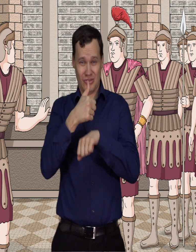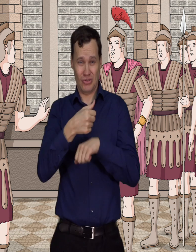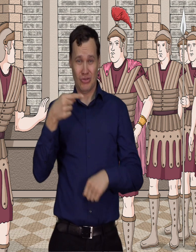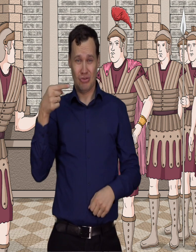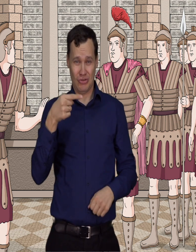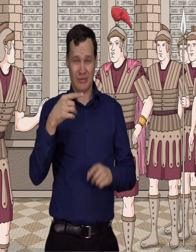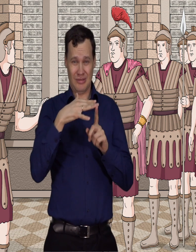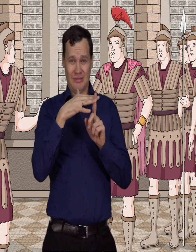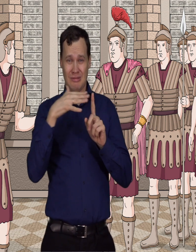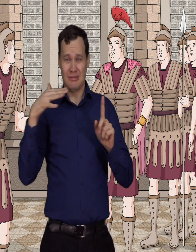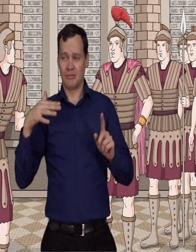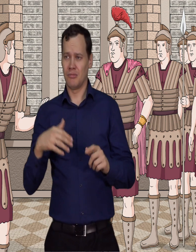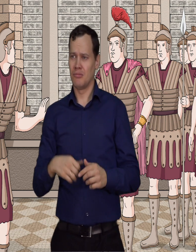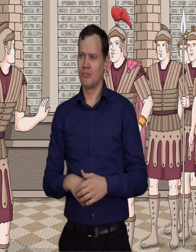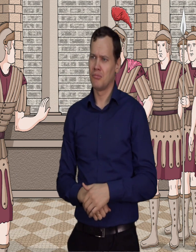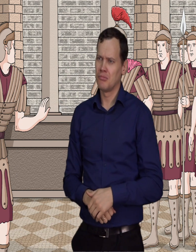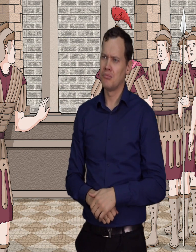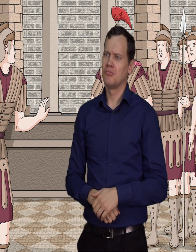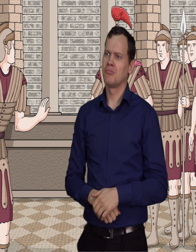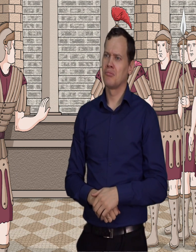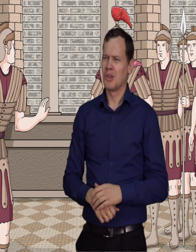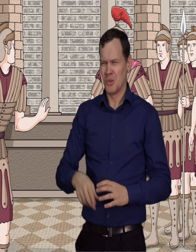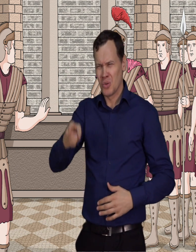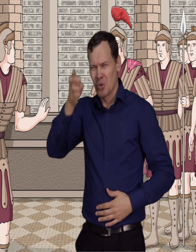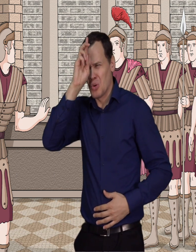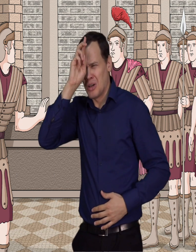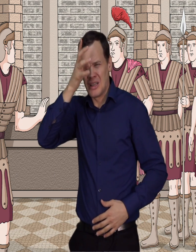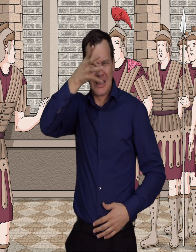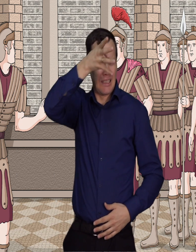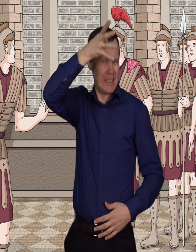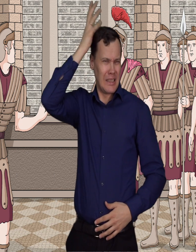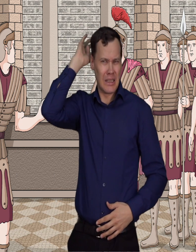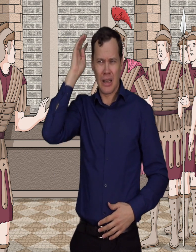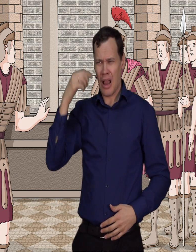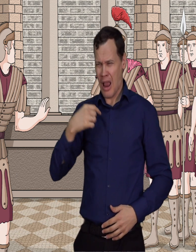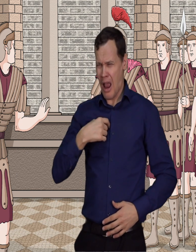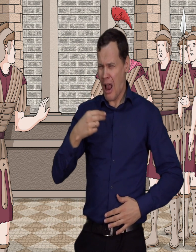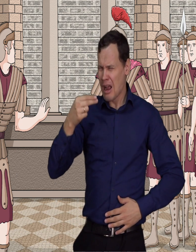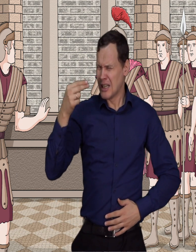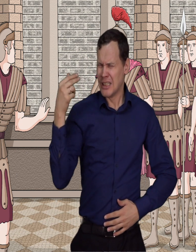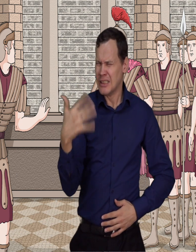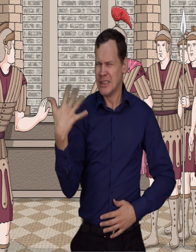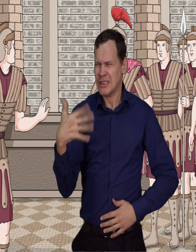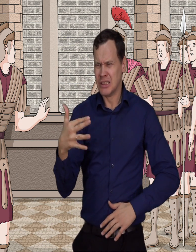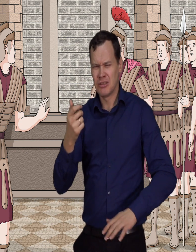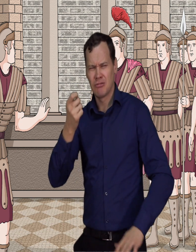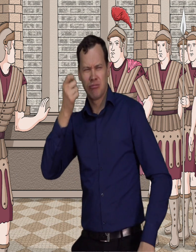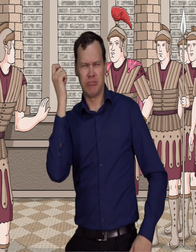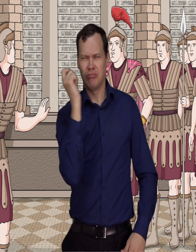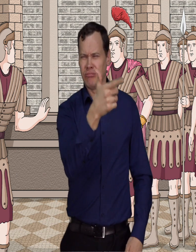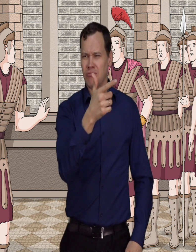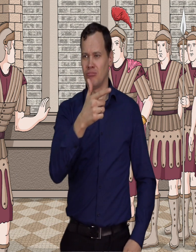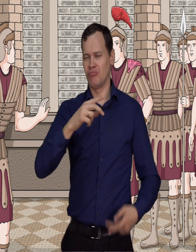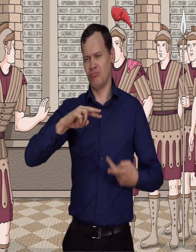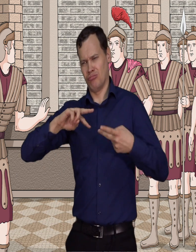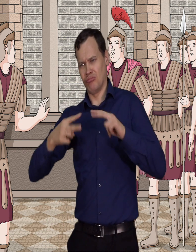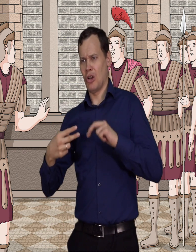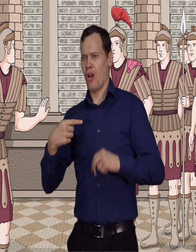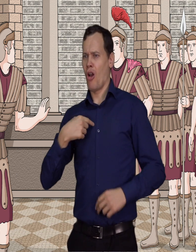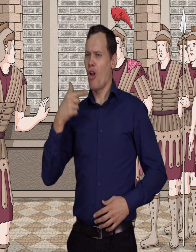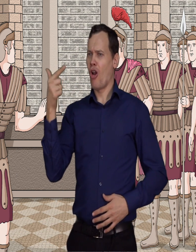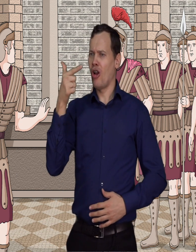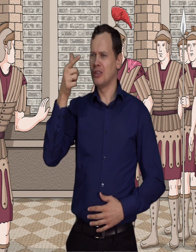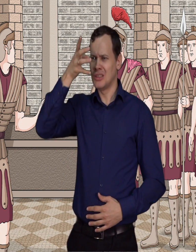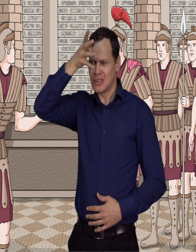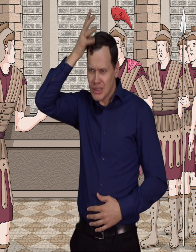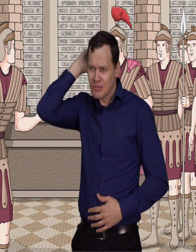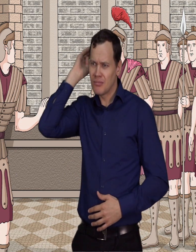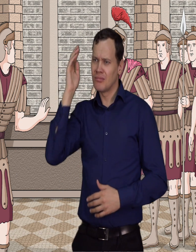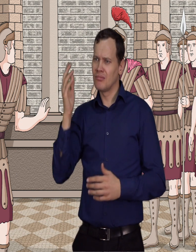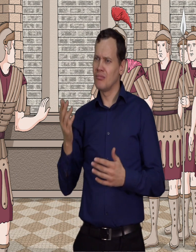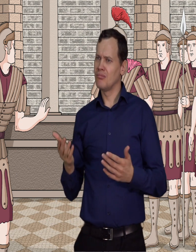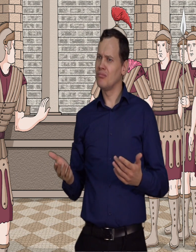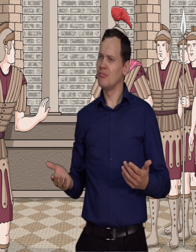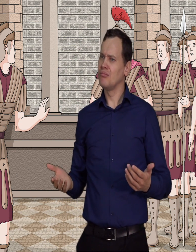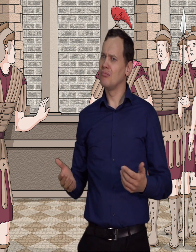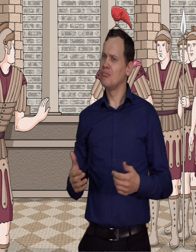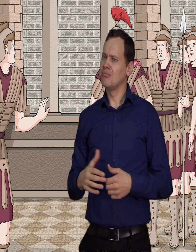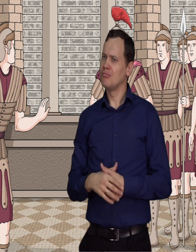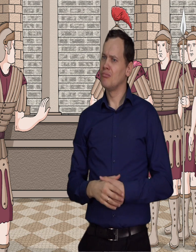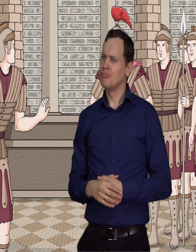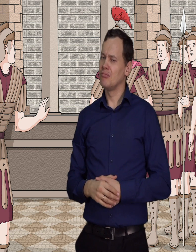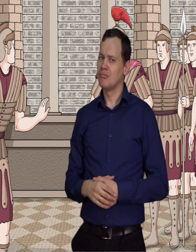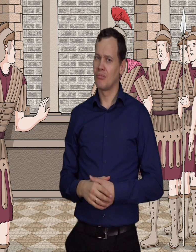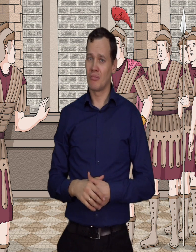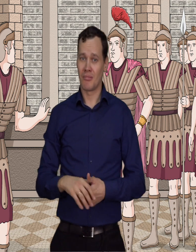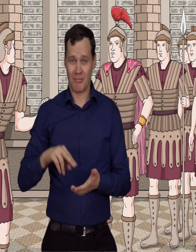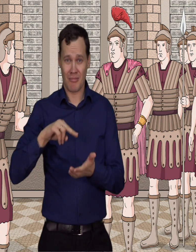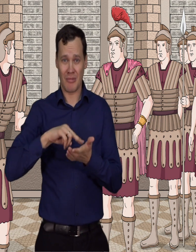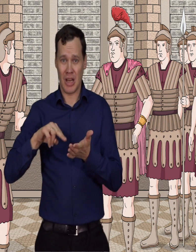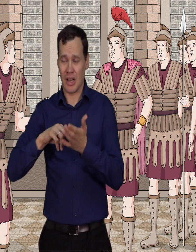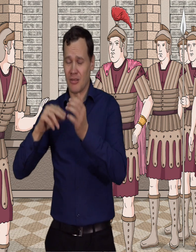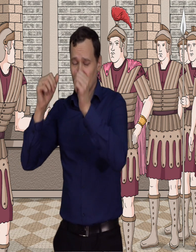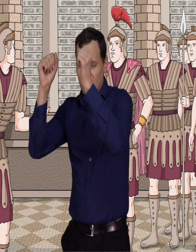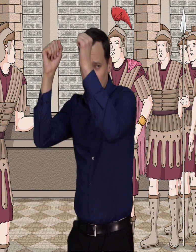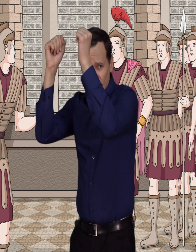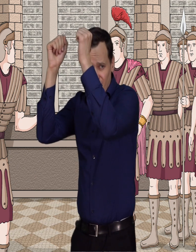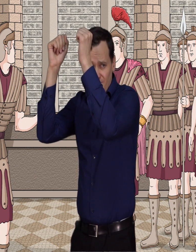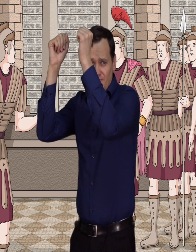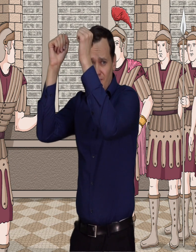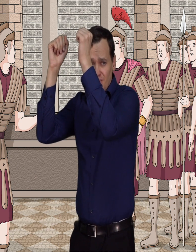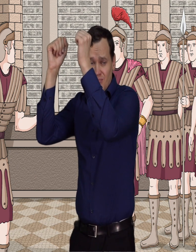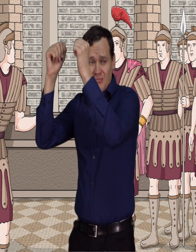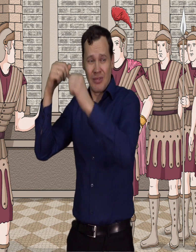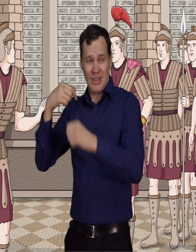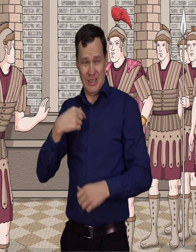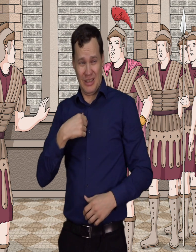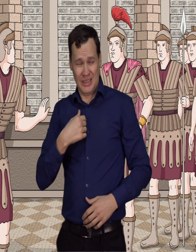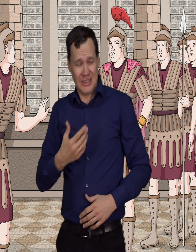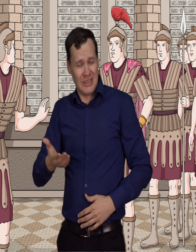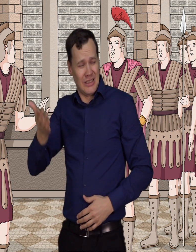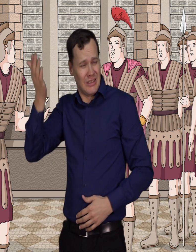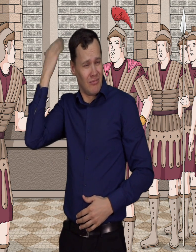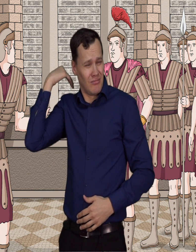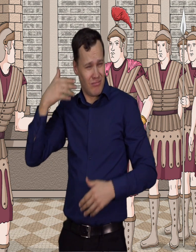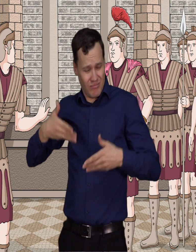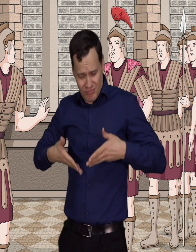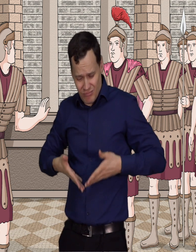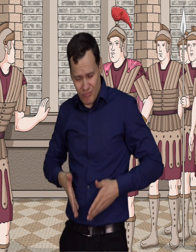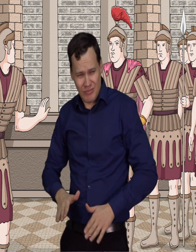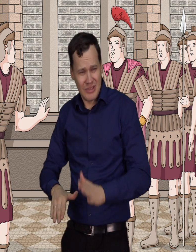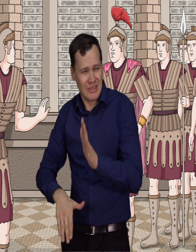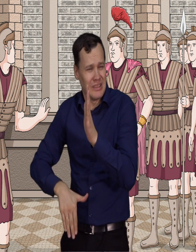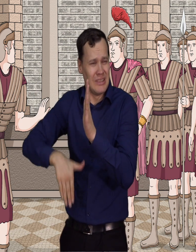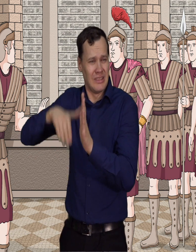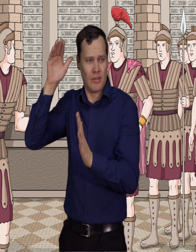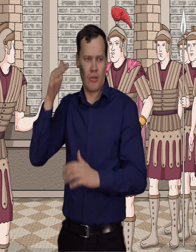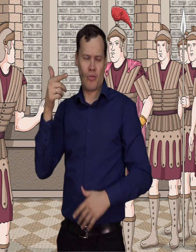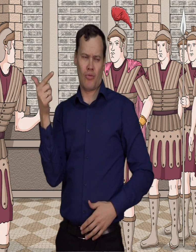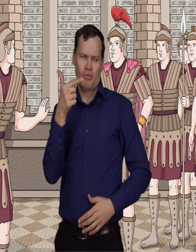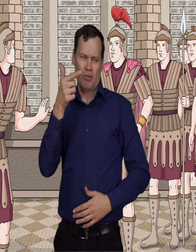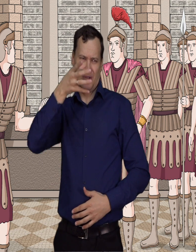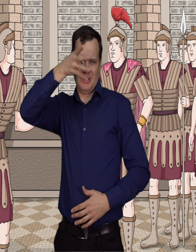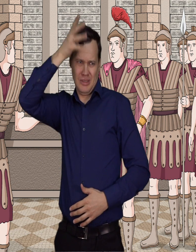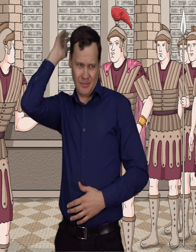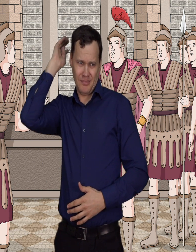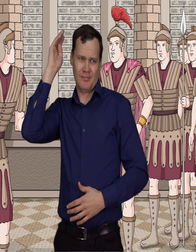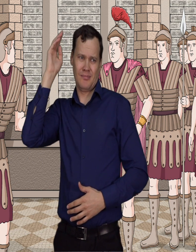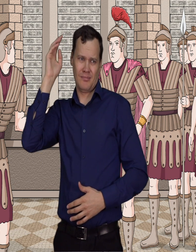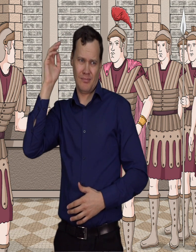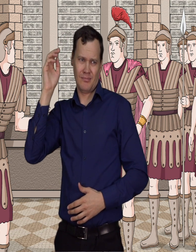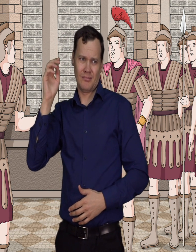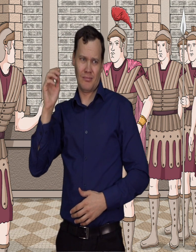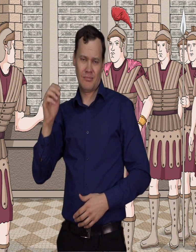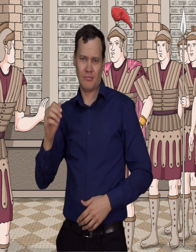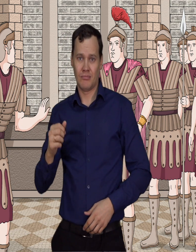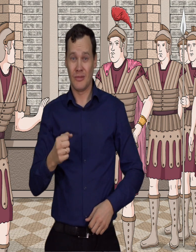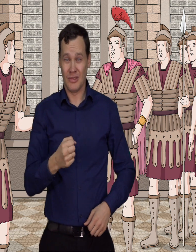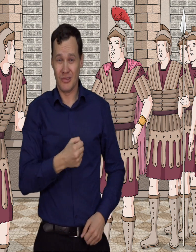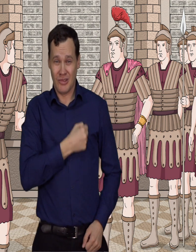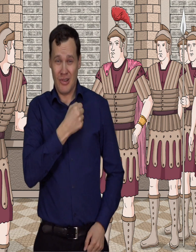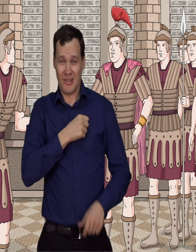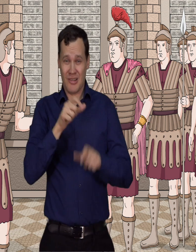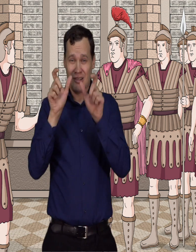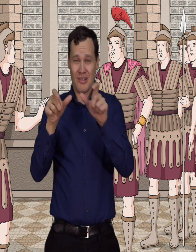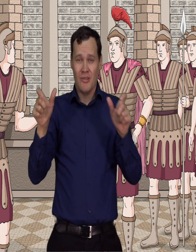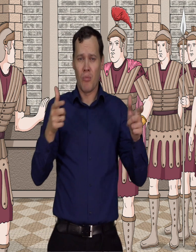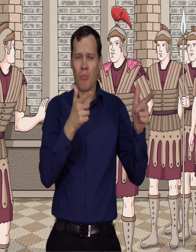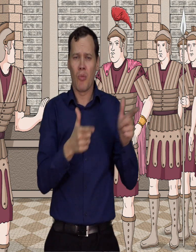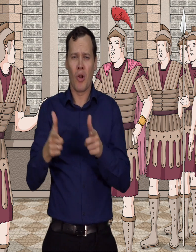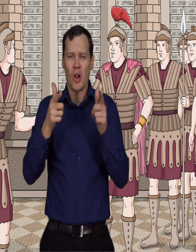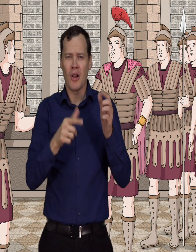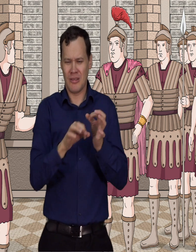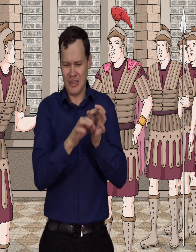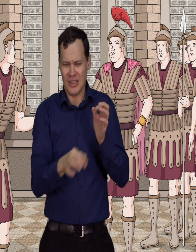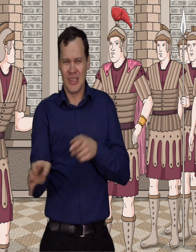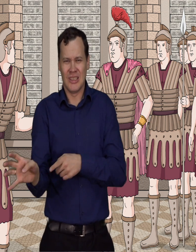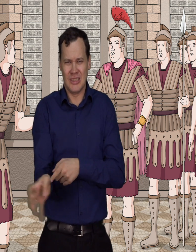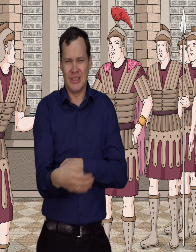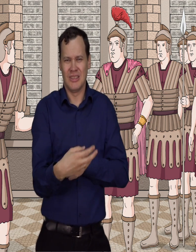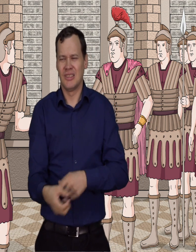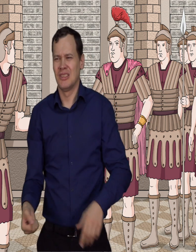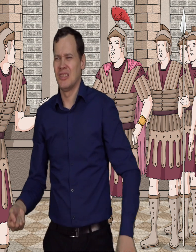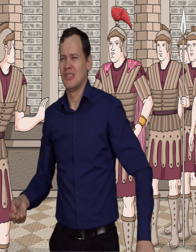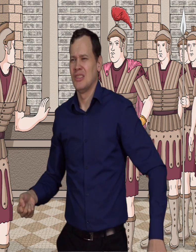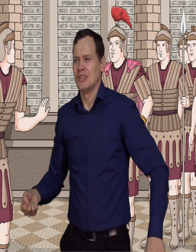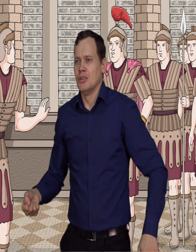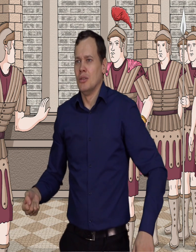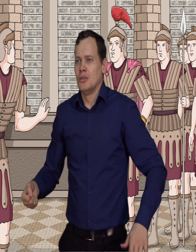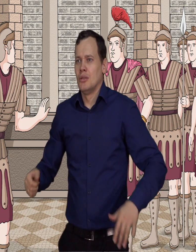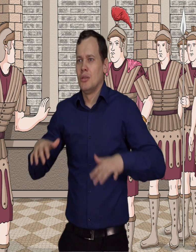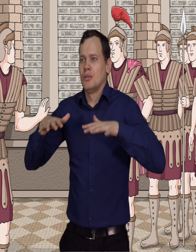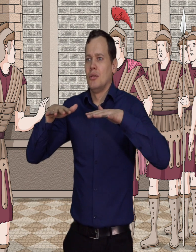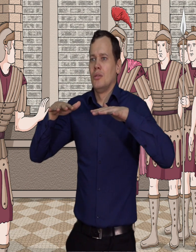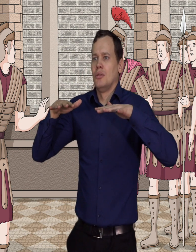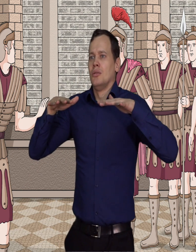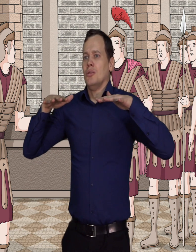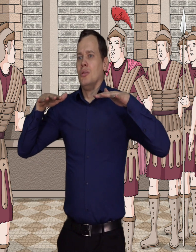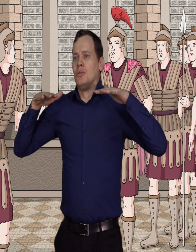Then those who were about to interrogate Paul stepped back, and the commander himself was alarmed when he realized that he had put a Roman citizen in chains.